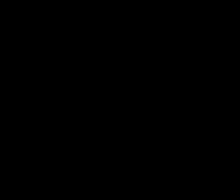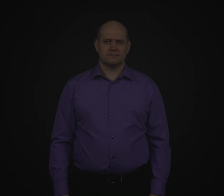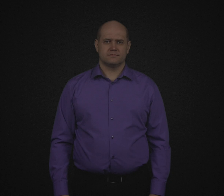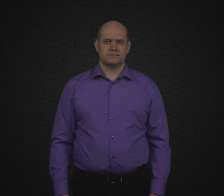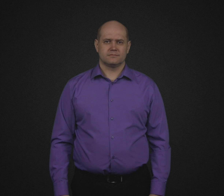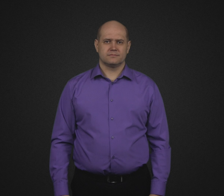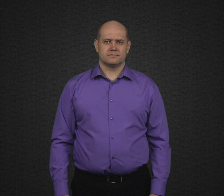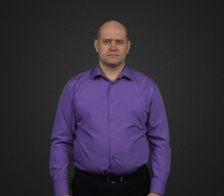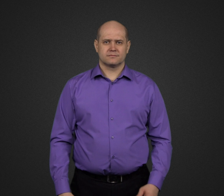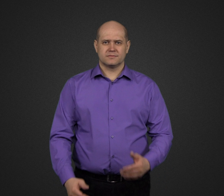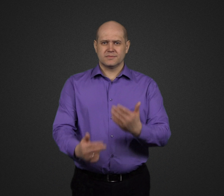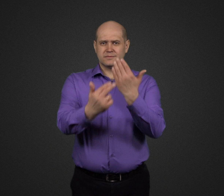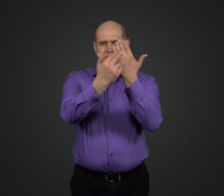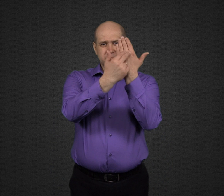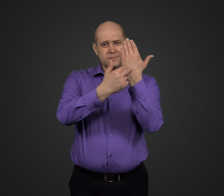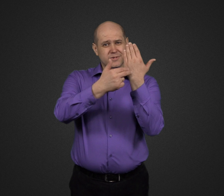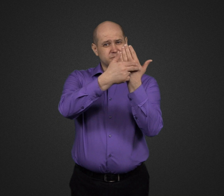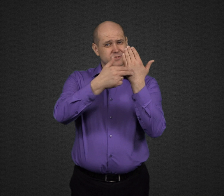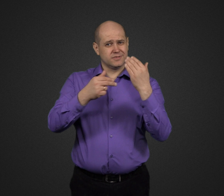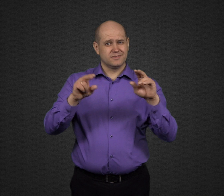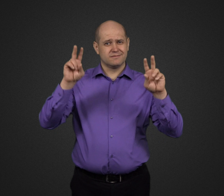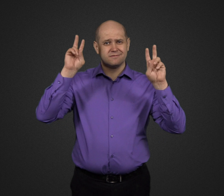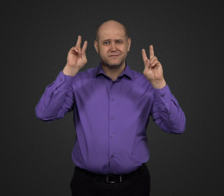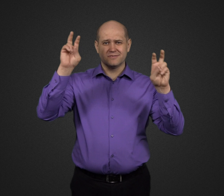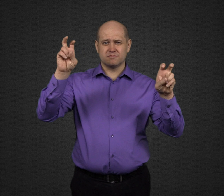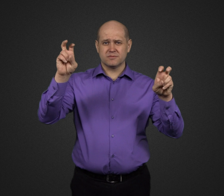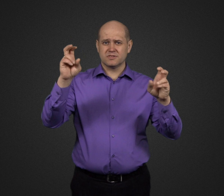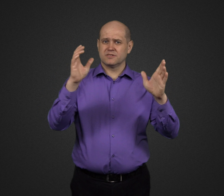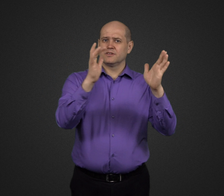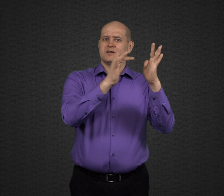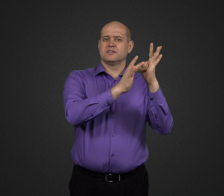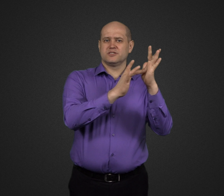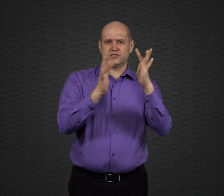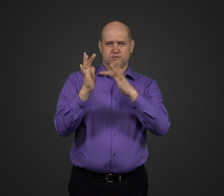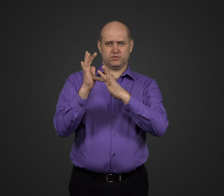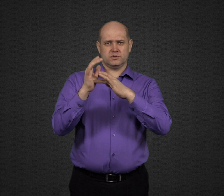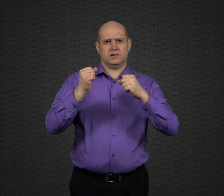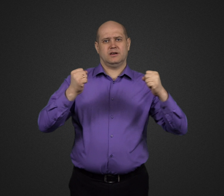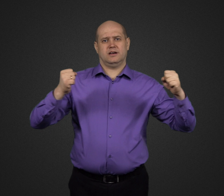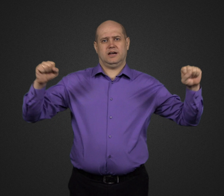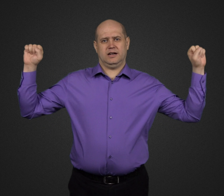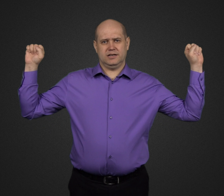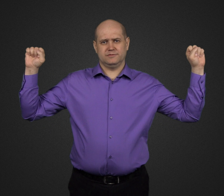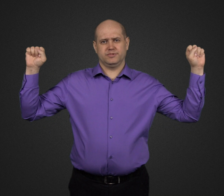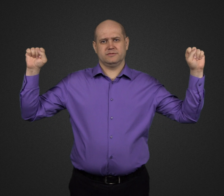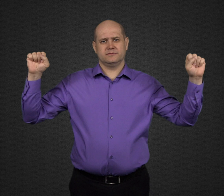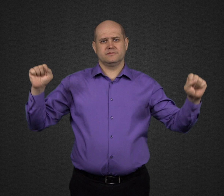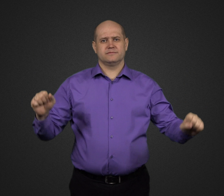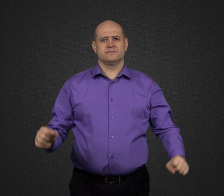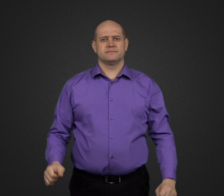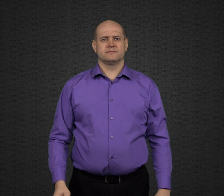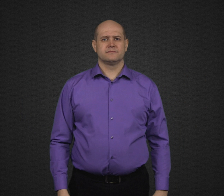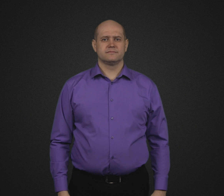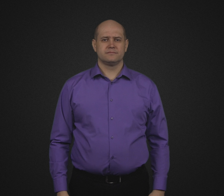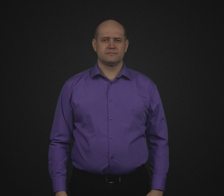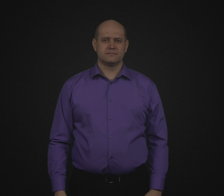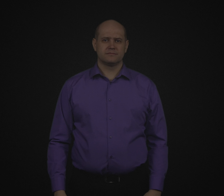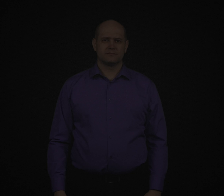Jesus is crucified